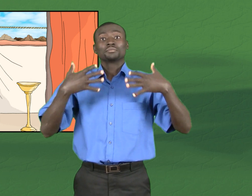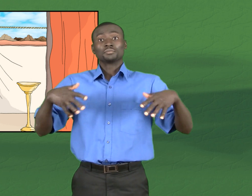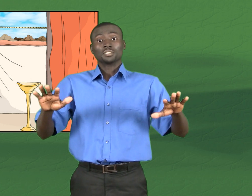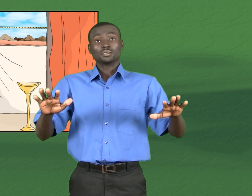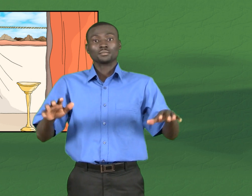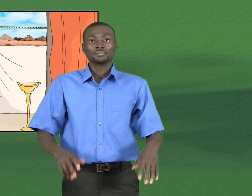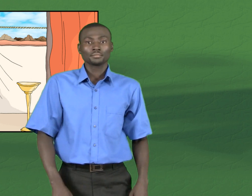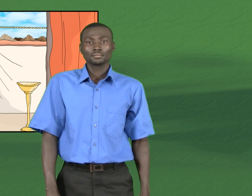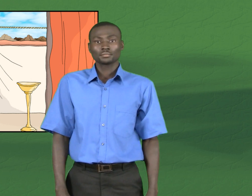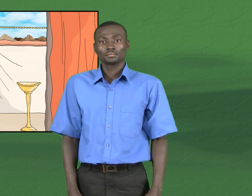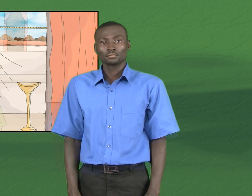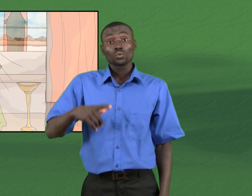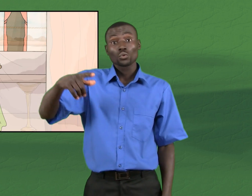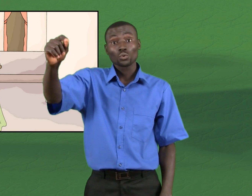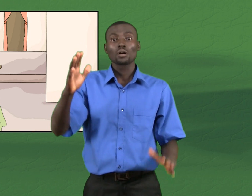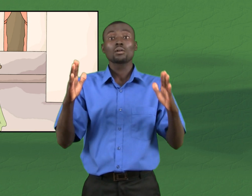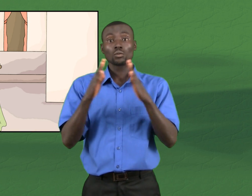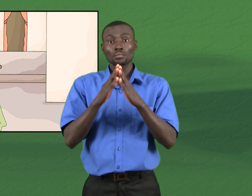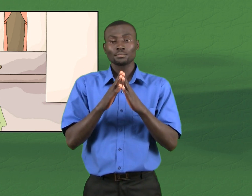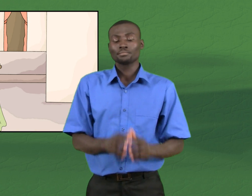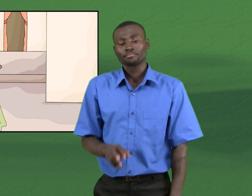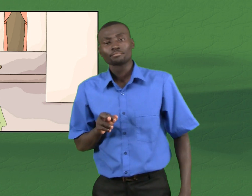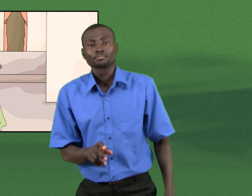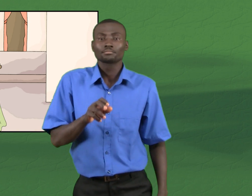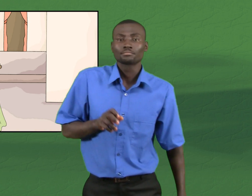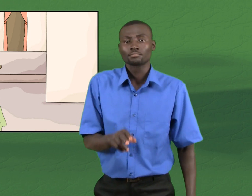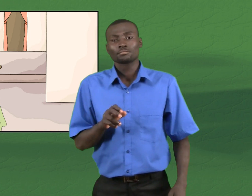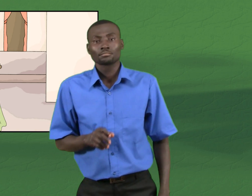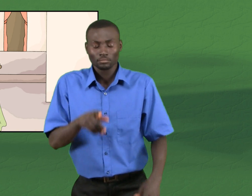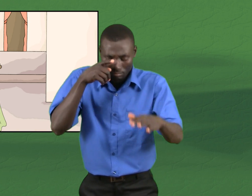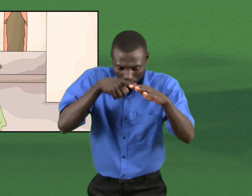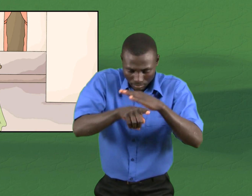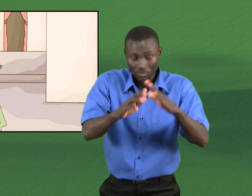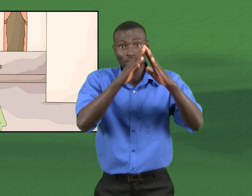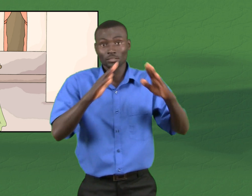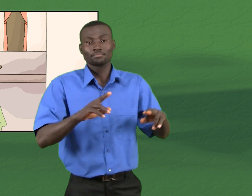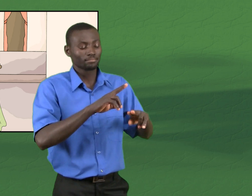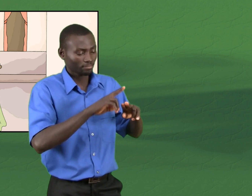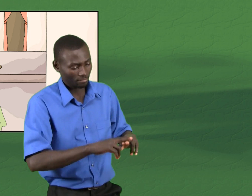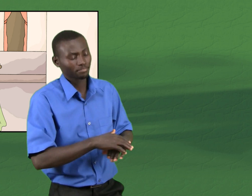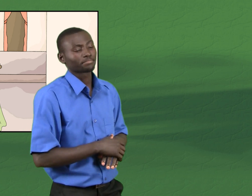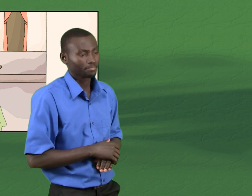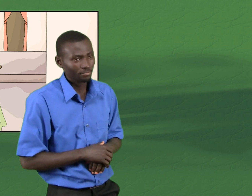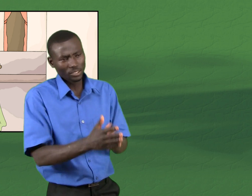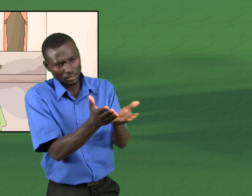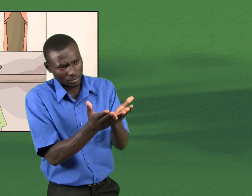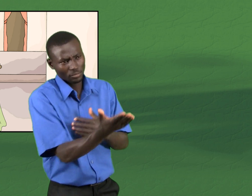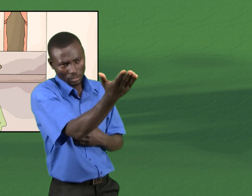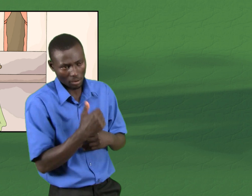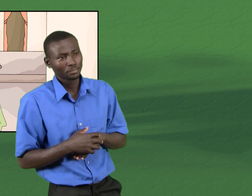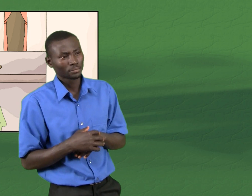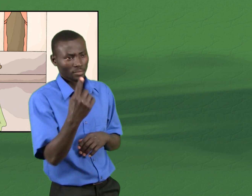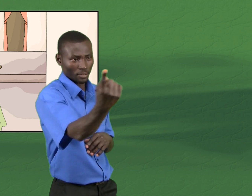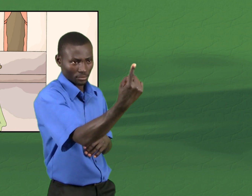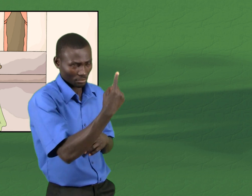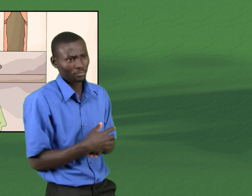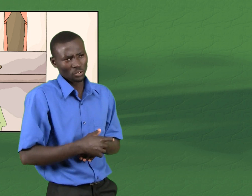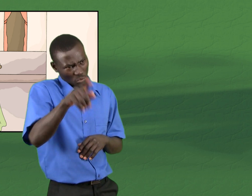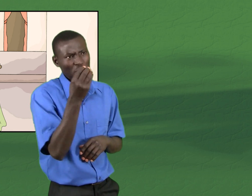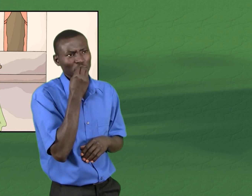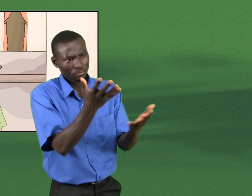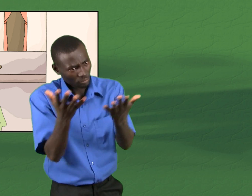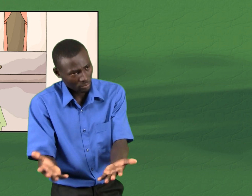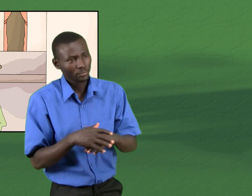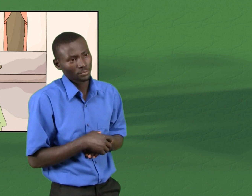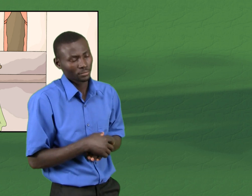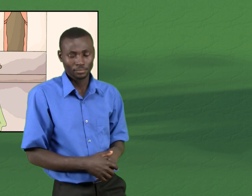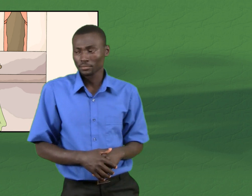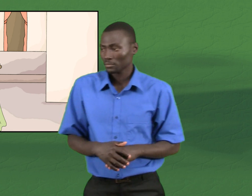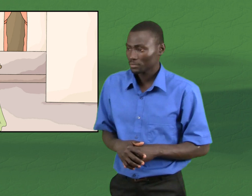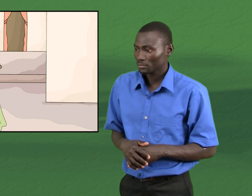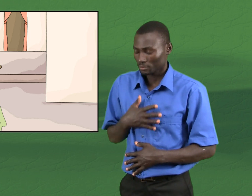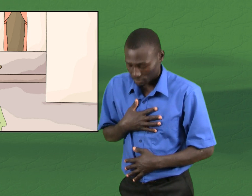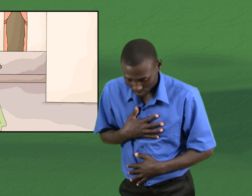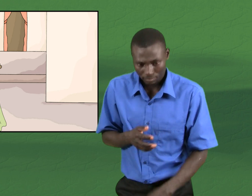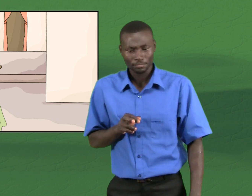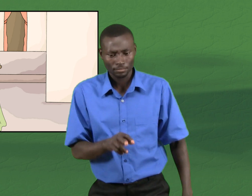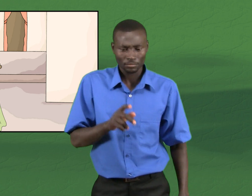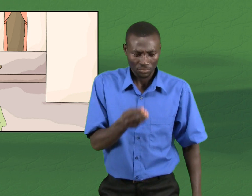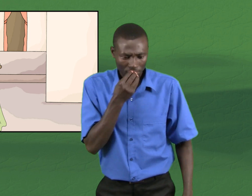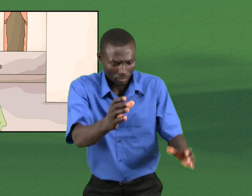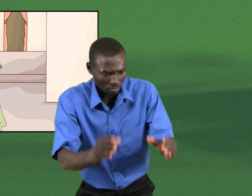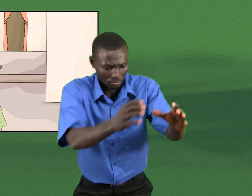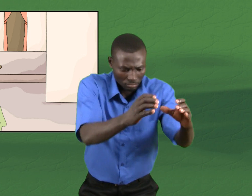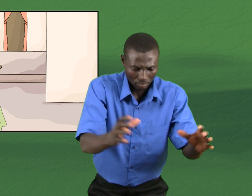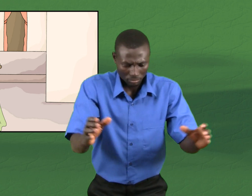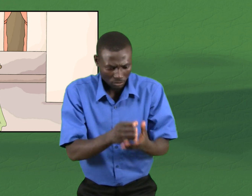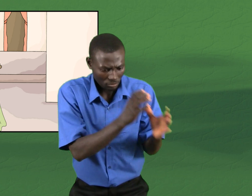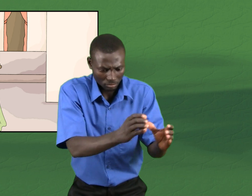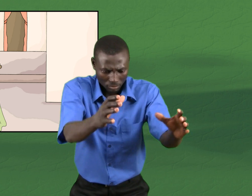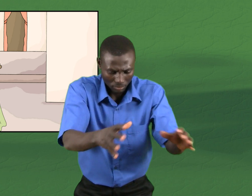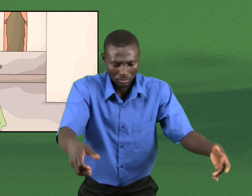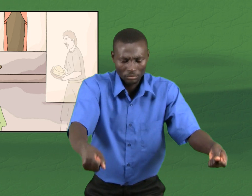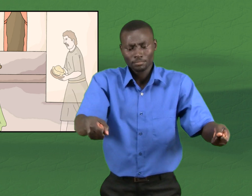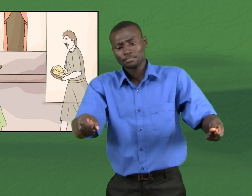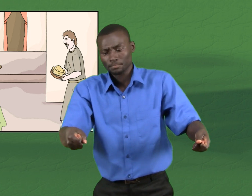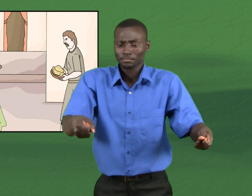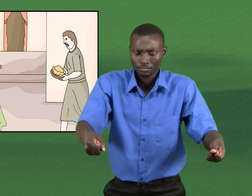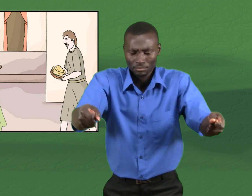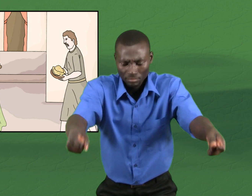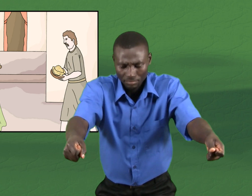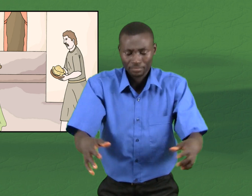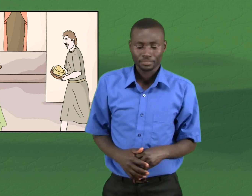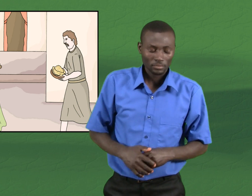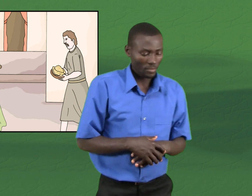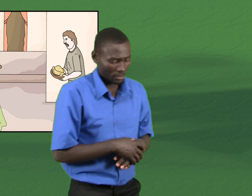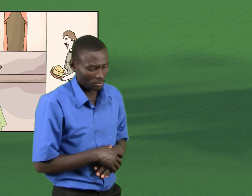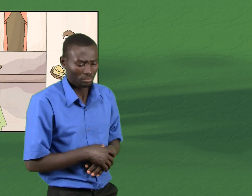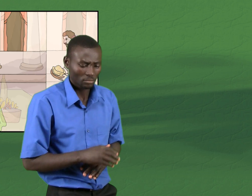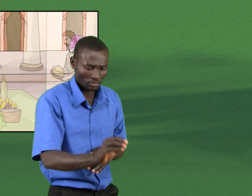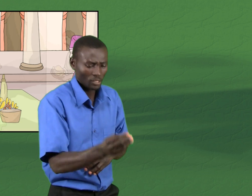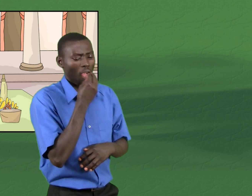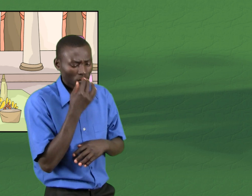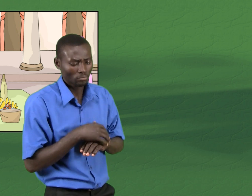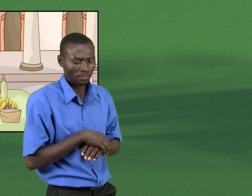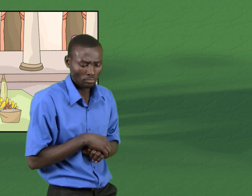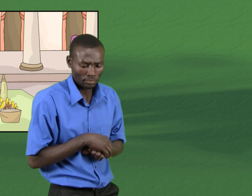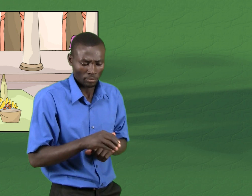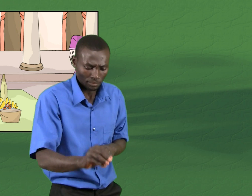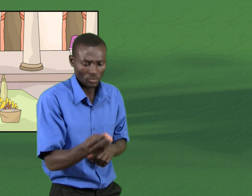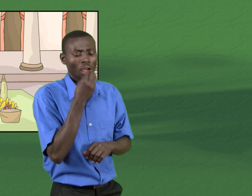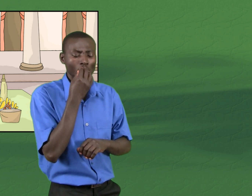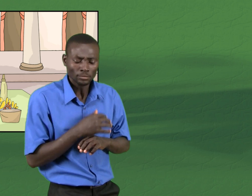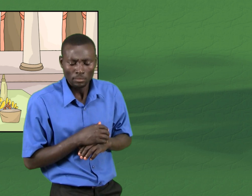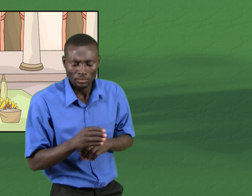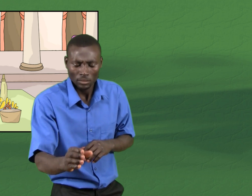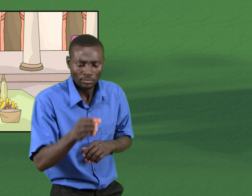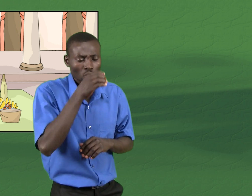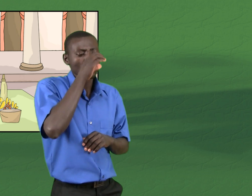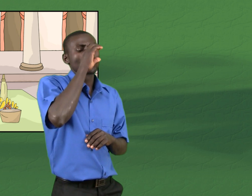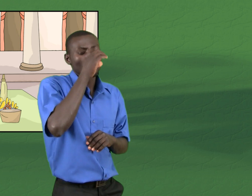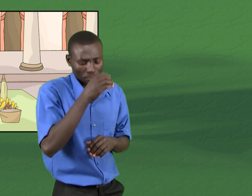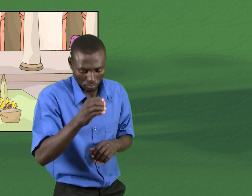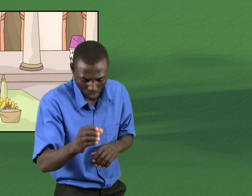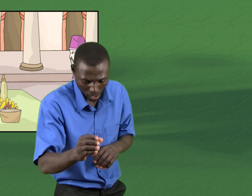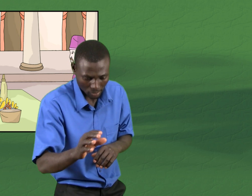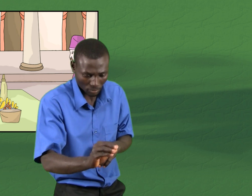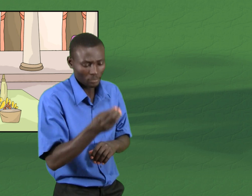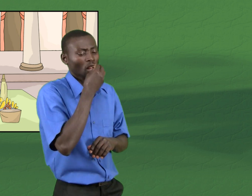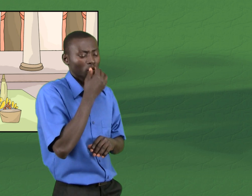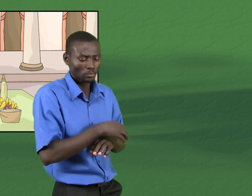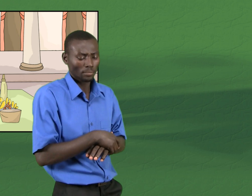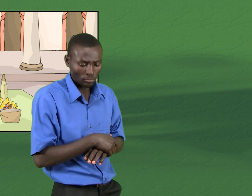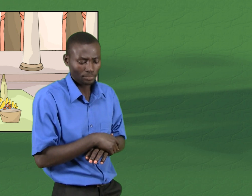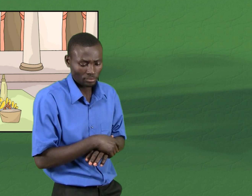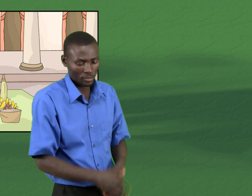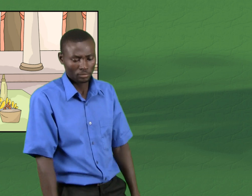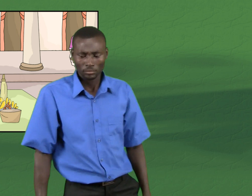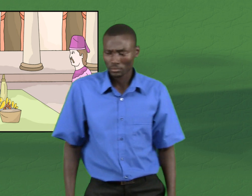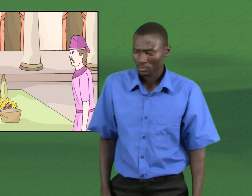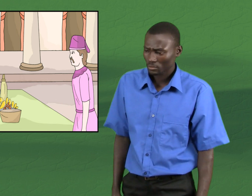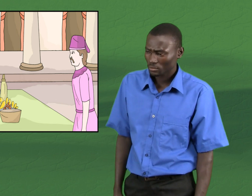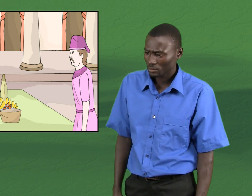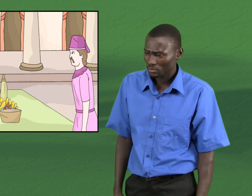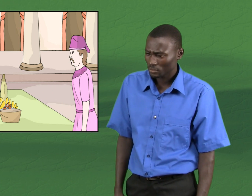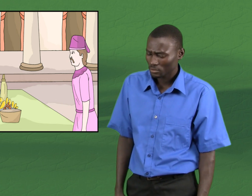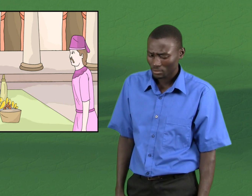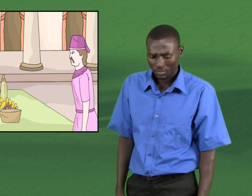Then he went to his own house, and at his request they set food before him, and he ate.